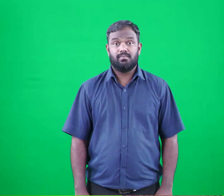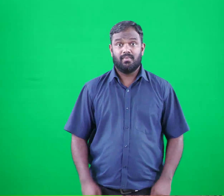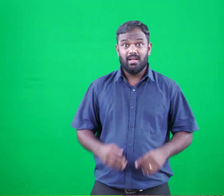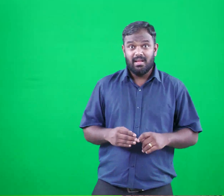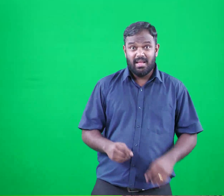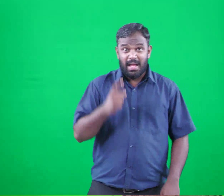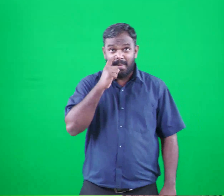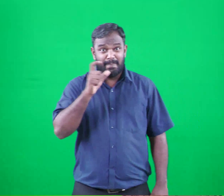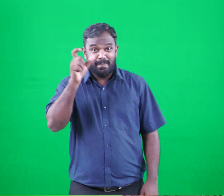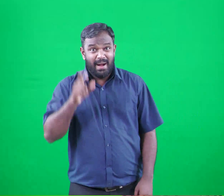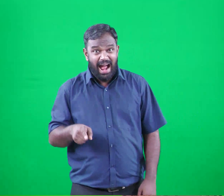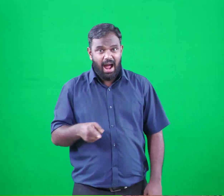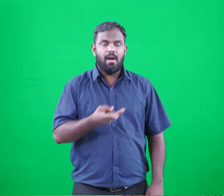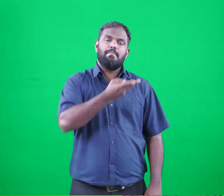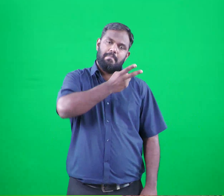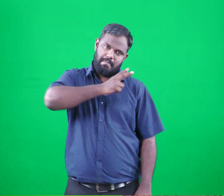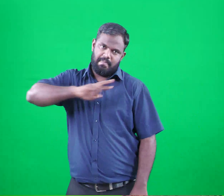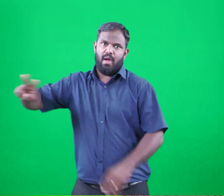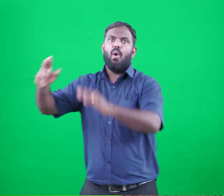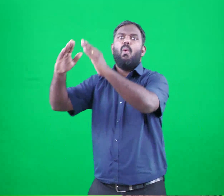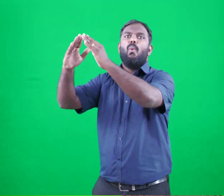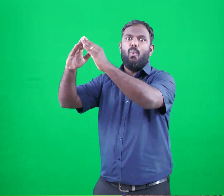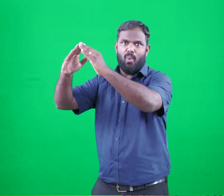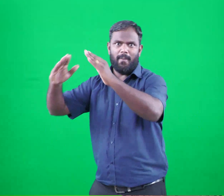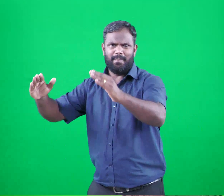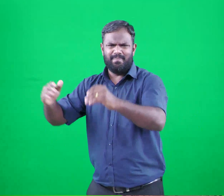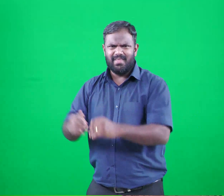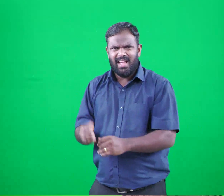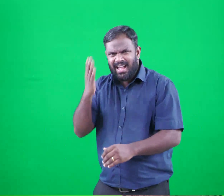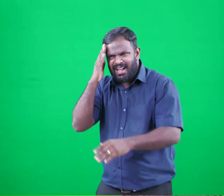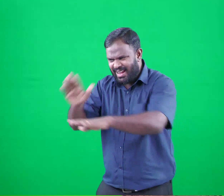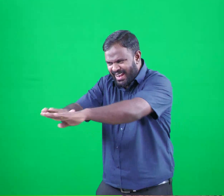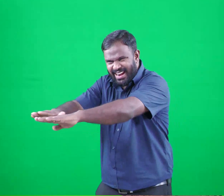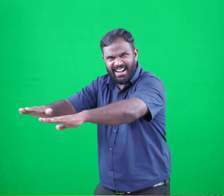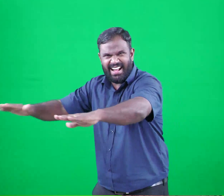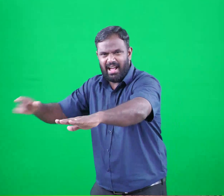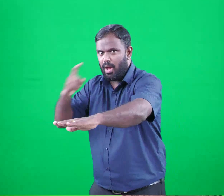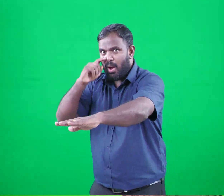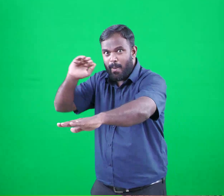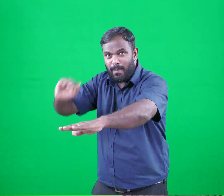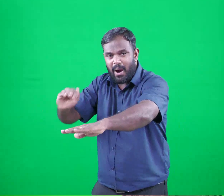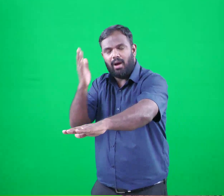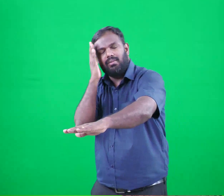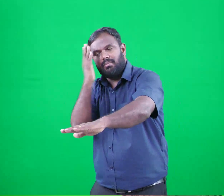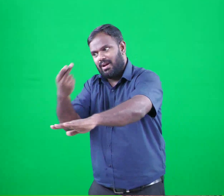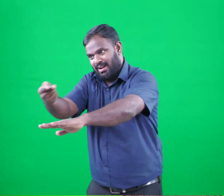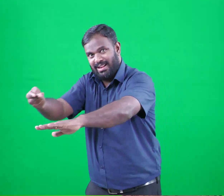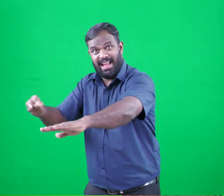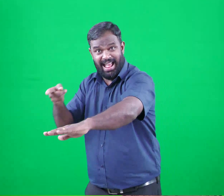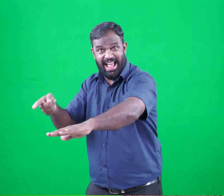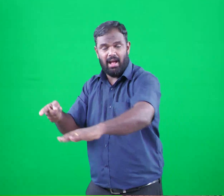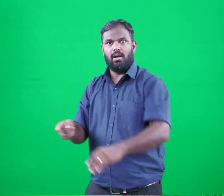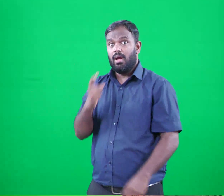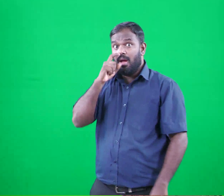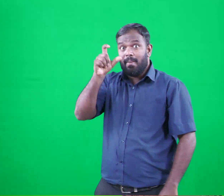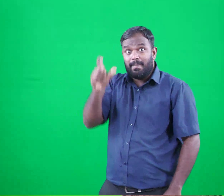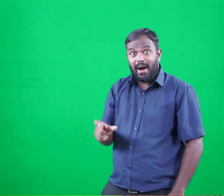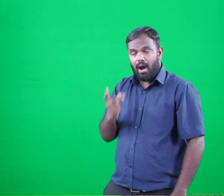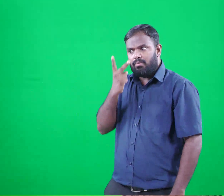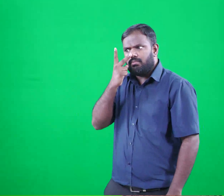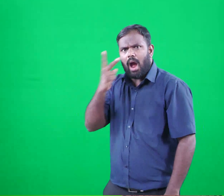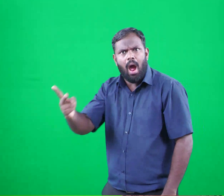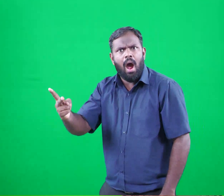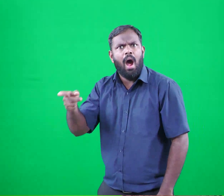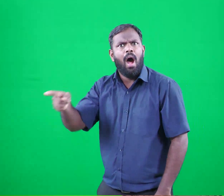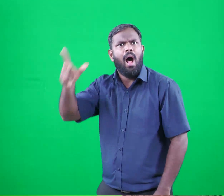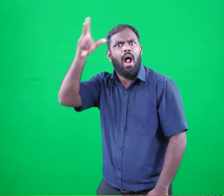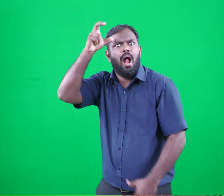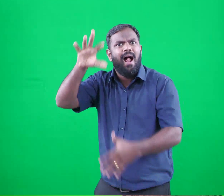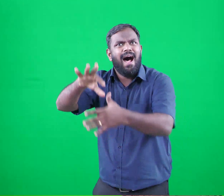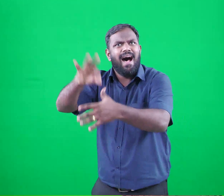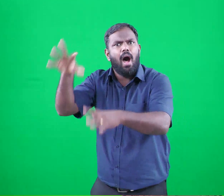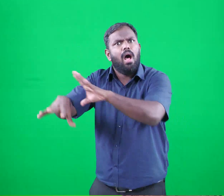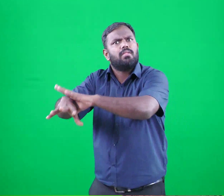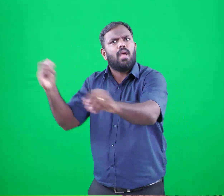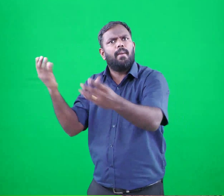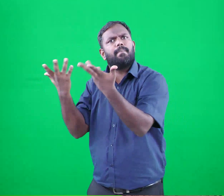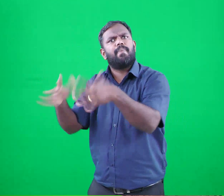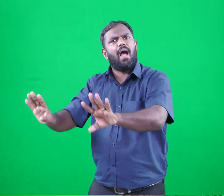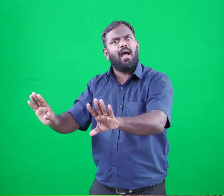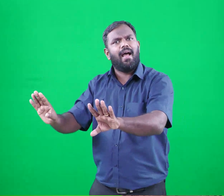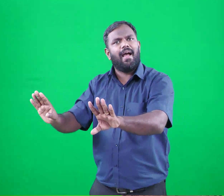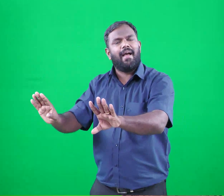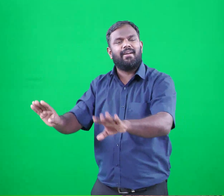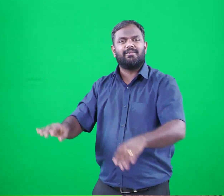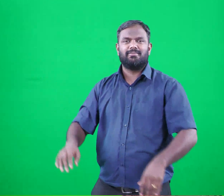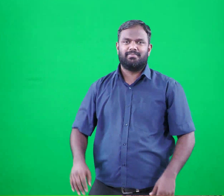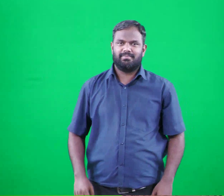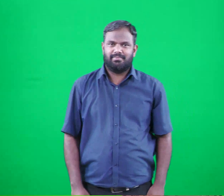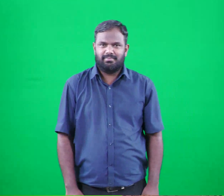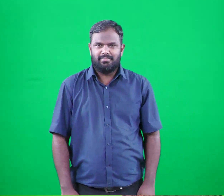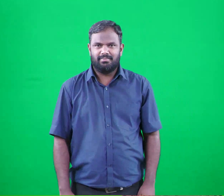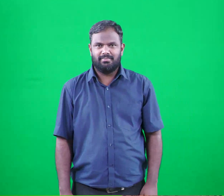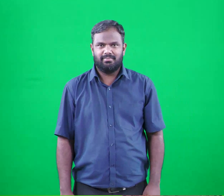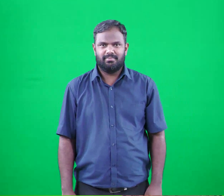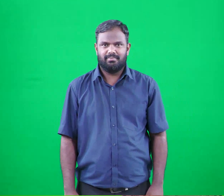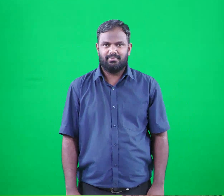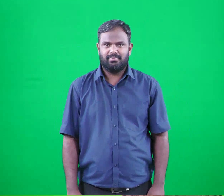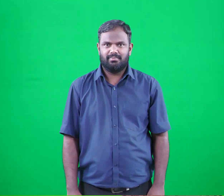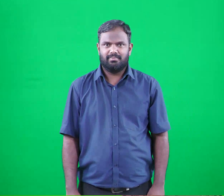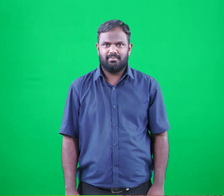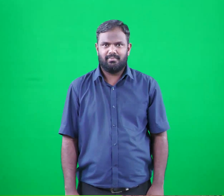And she went home and found her child lying on the bed, and the demon was gone.